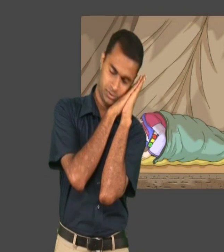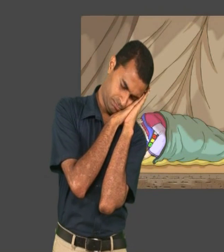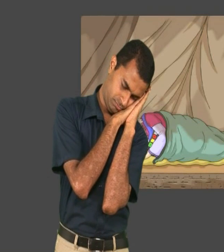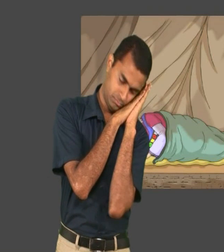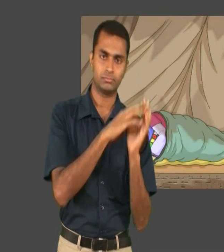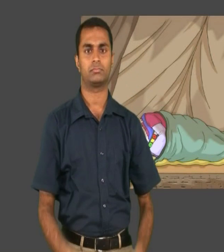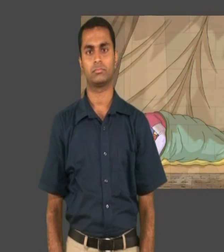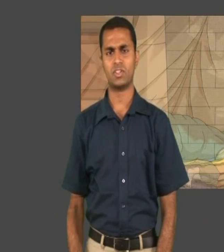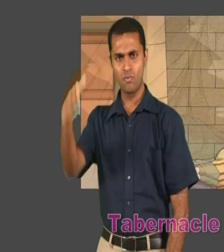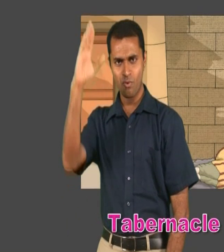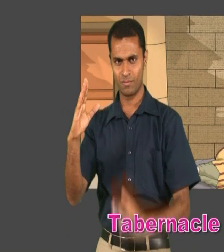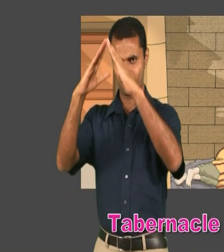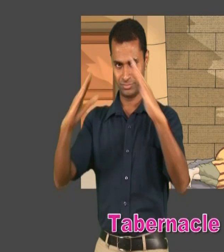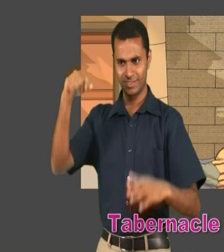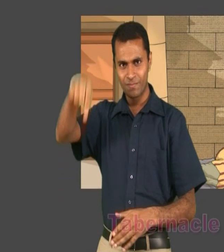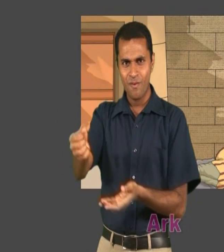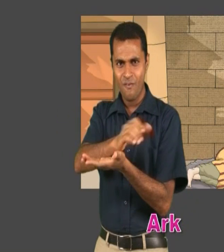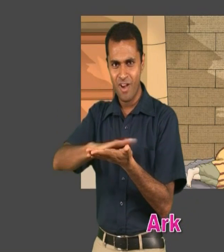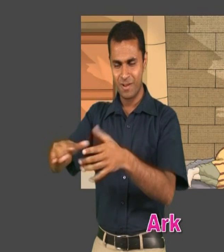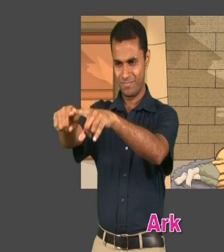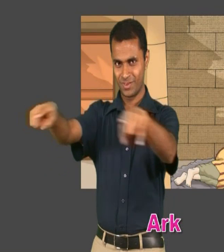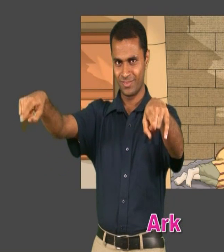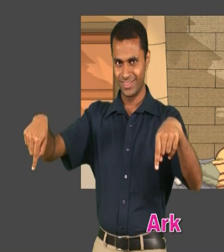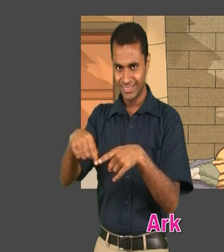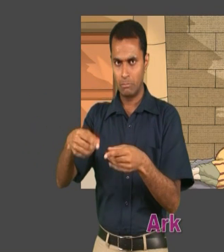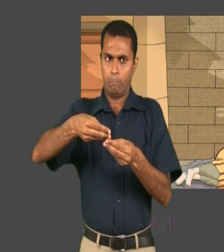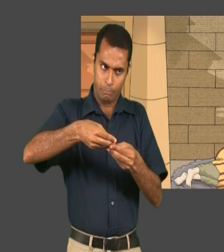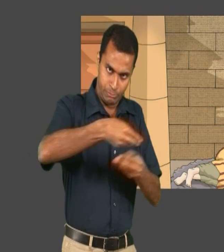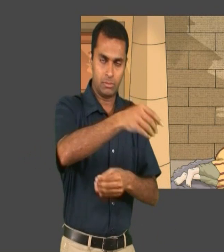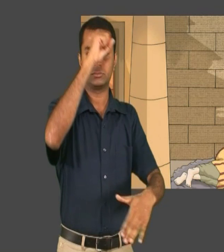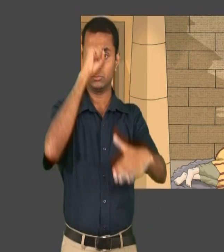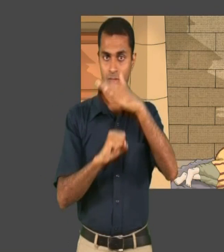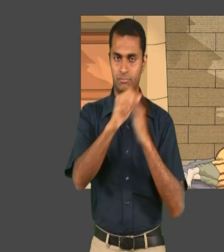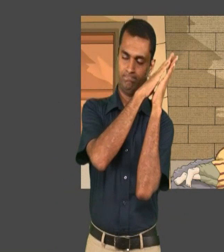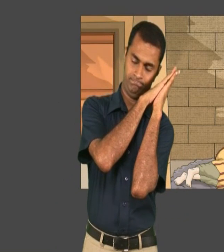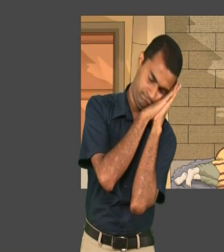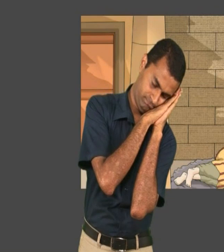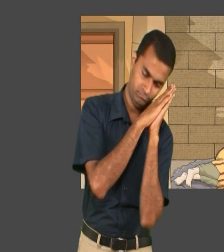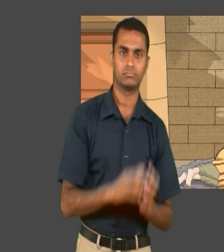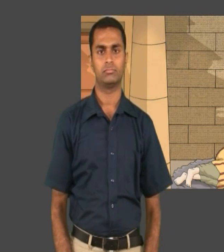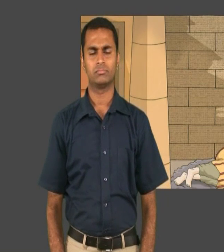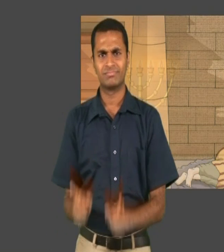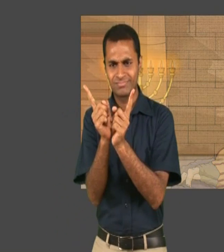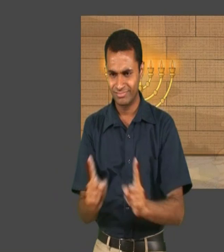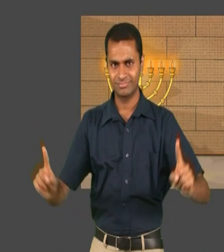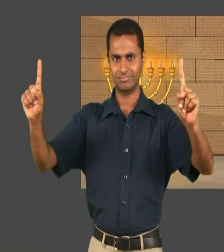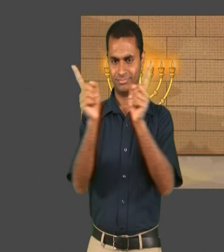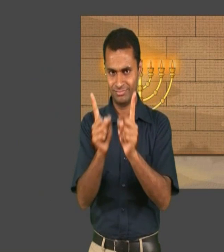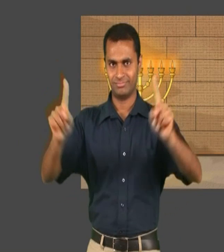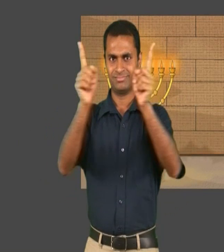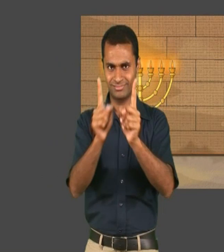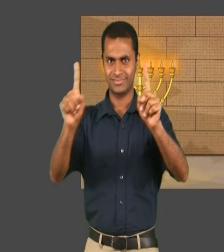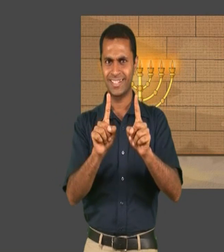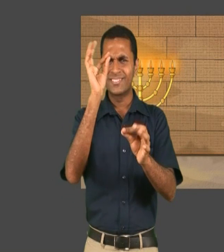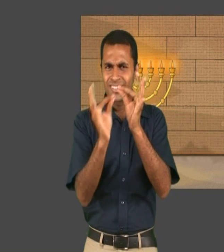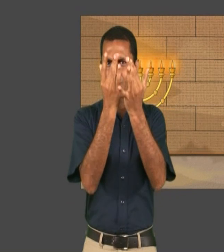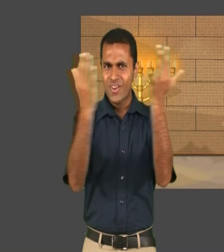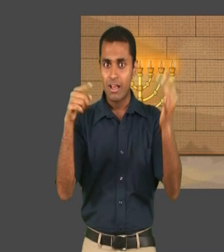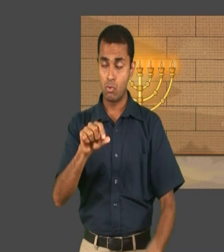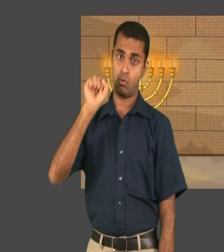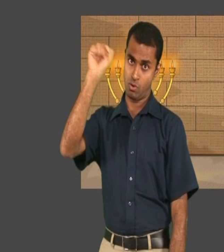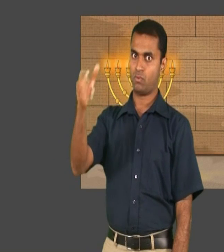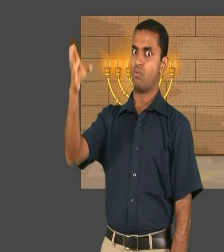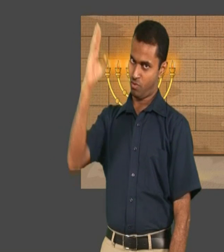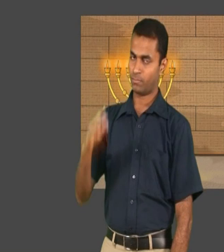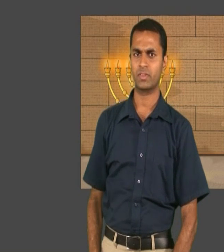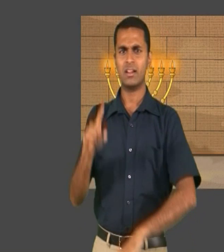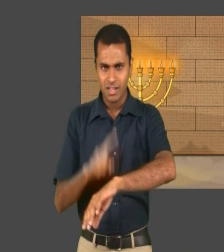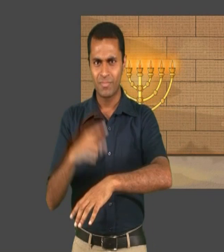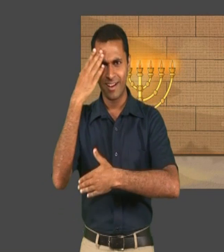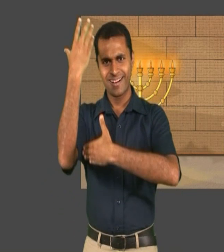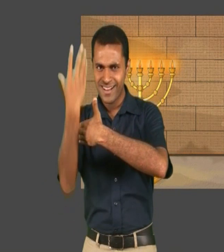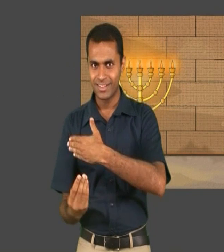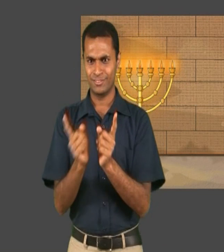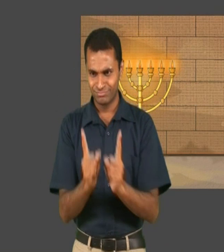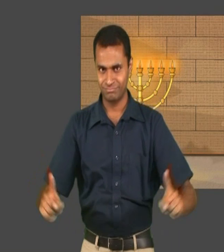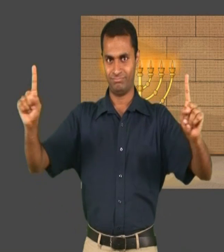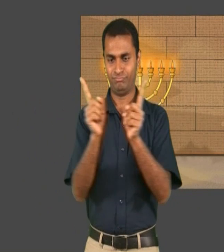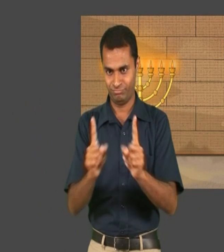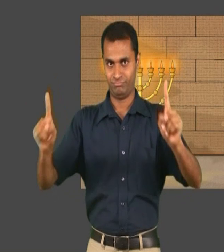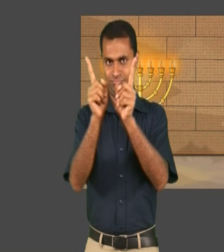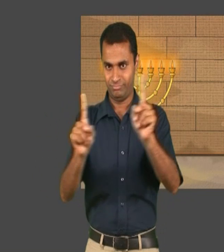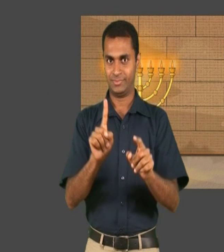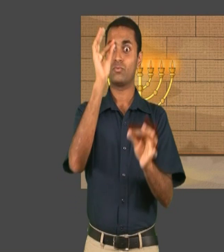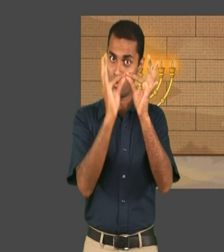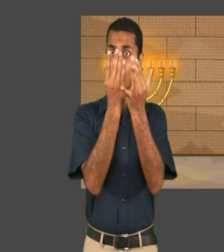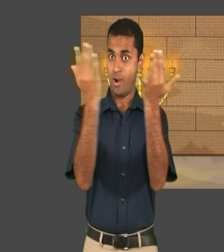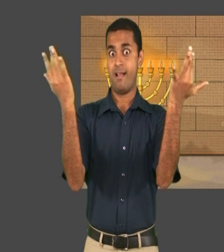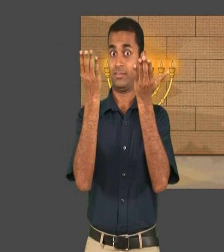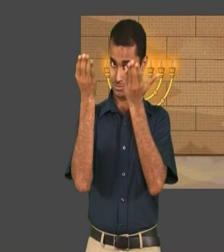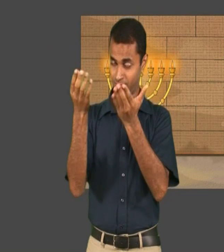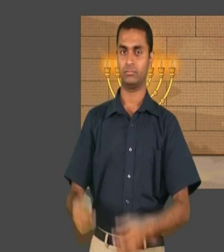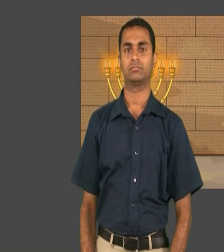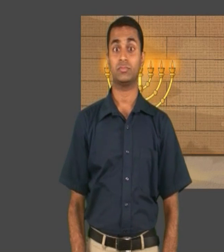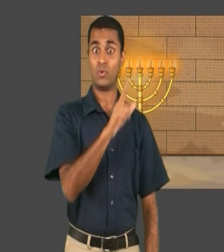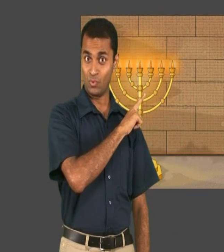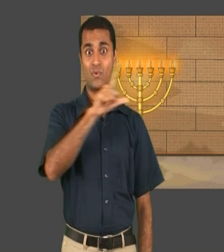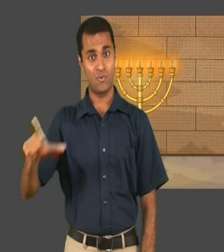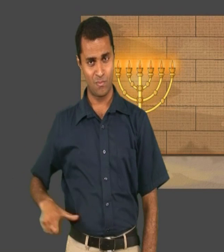Before the lamp of God had gone out, Samuel was lying down in the temple of the LORD, where the ark of God was located.